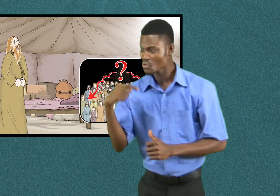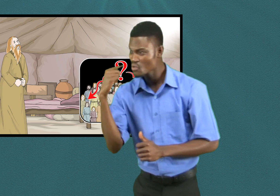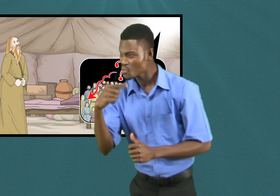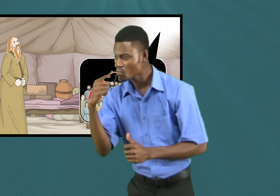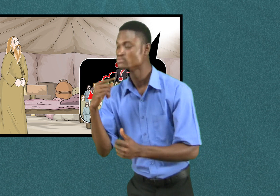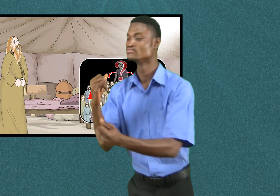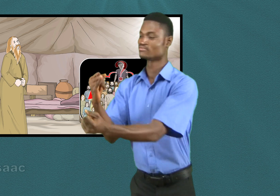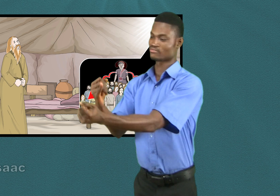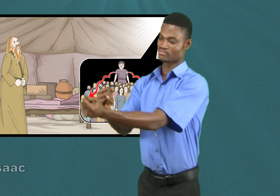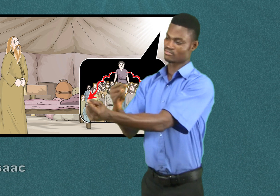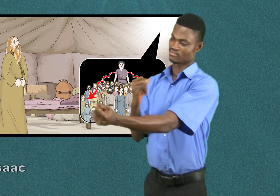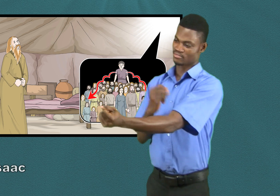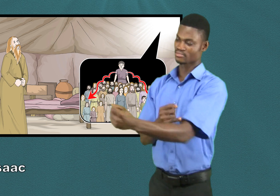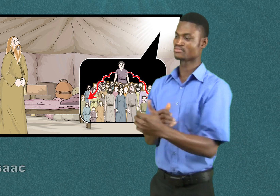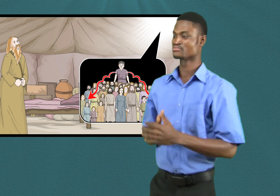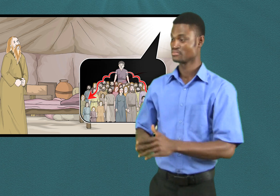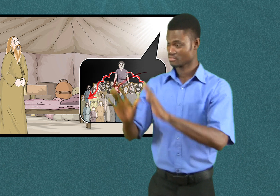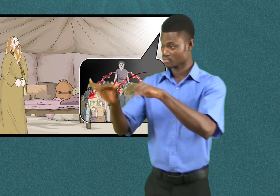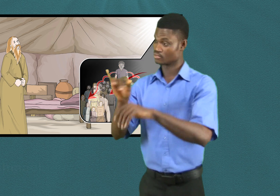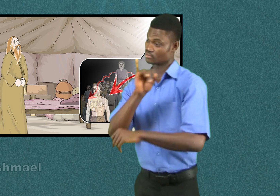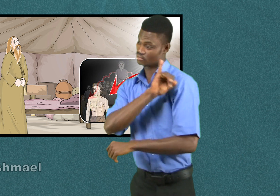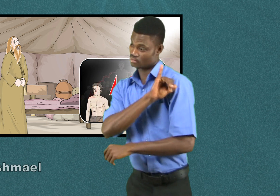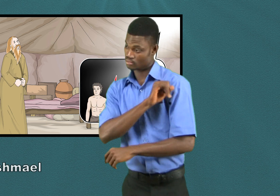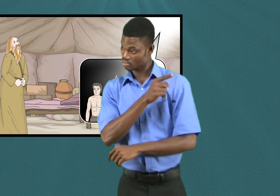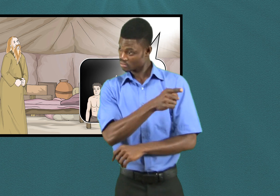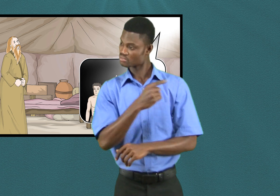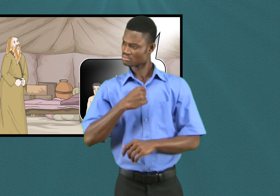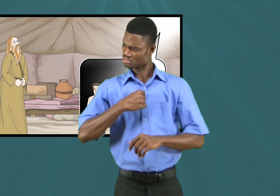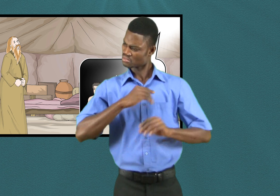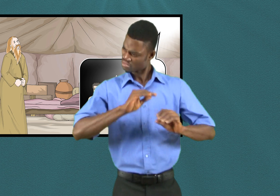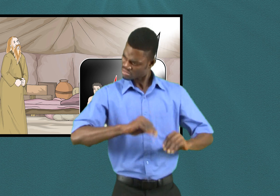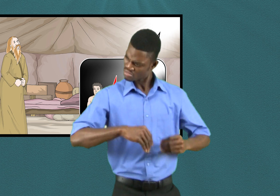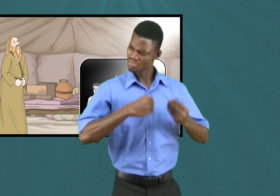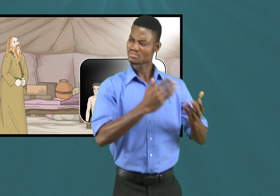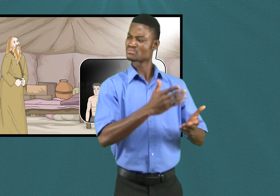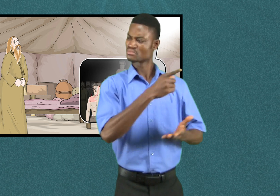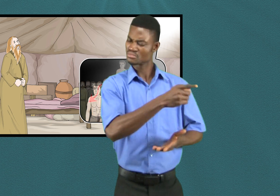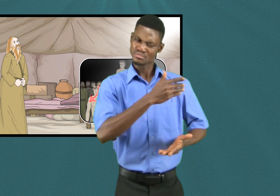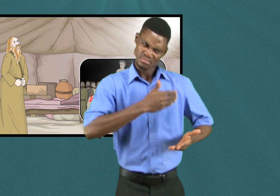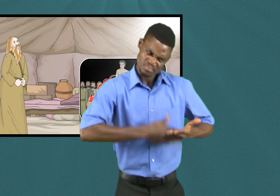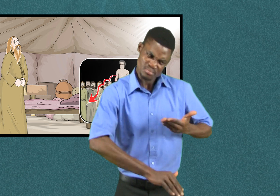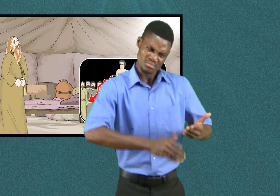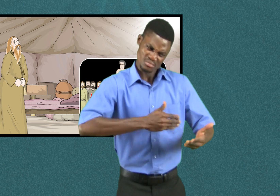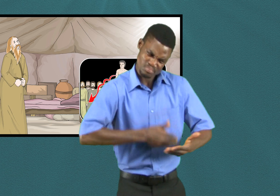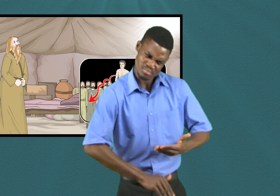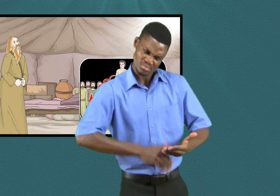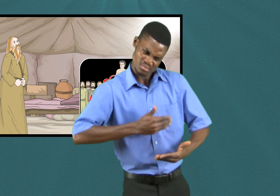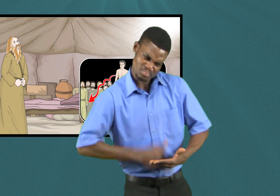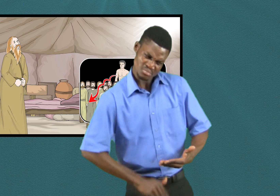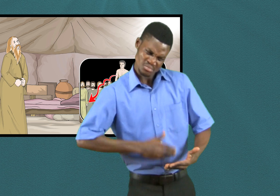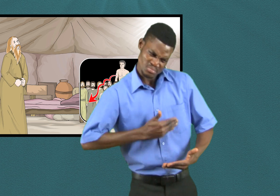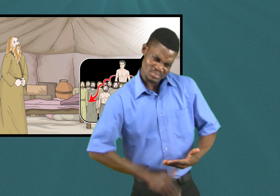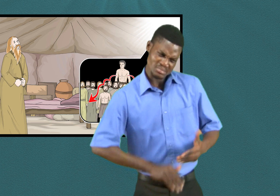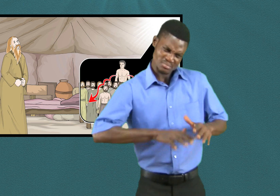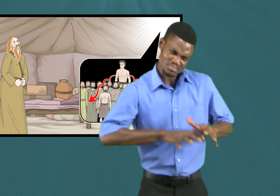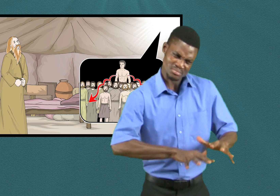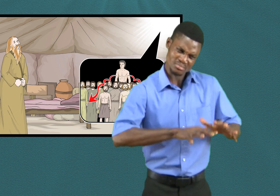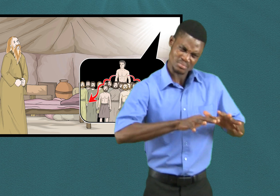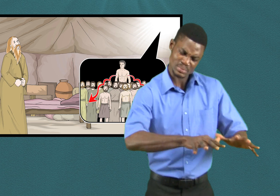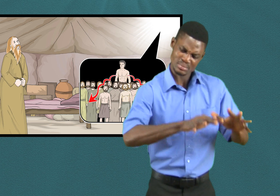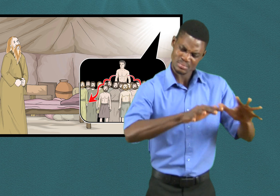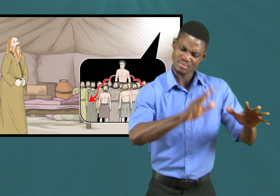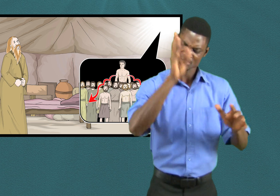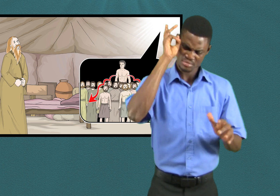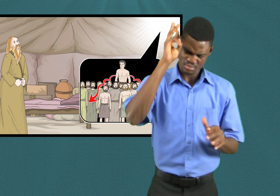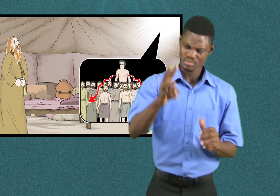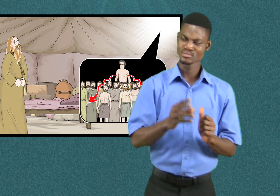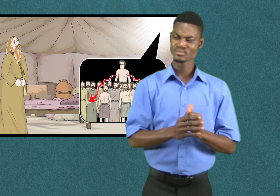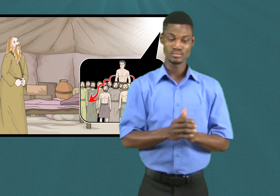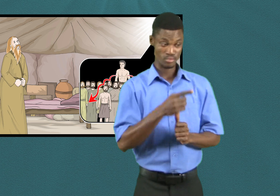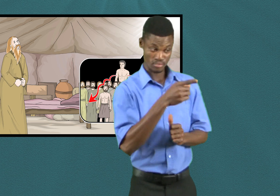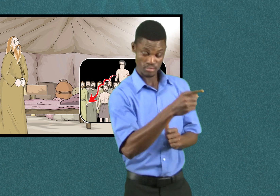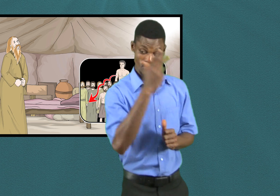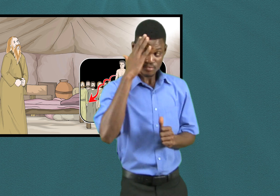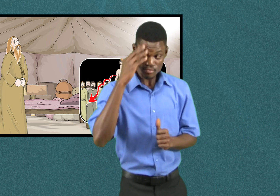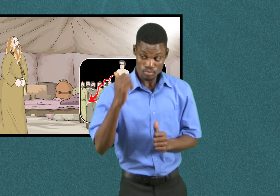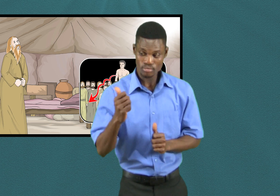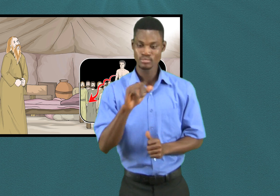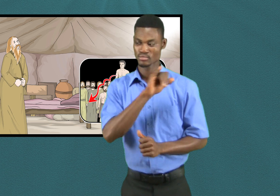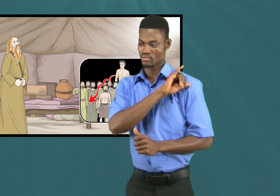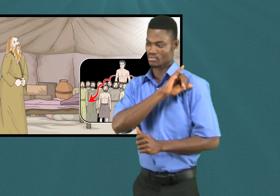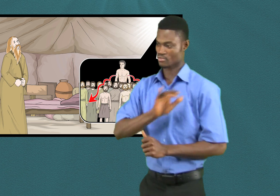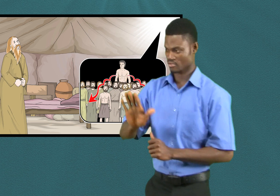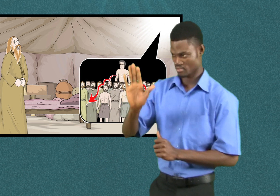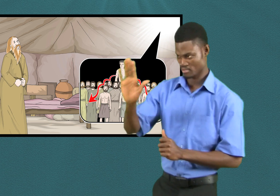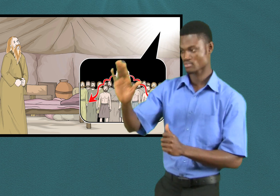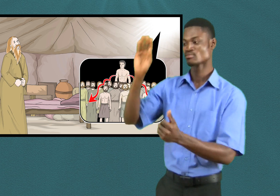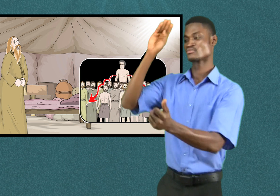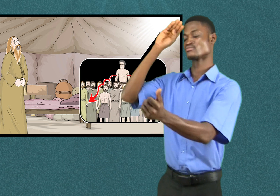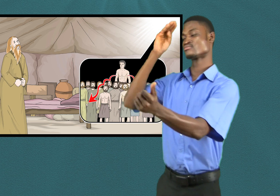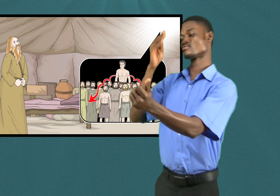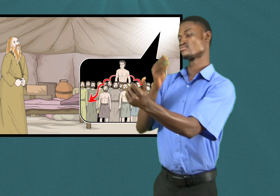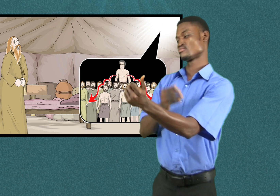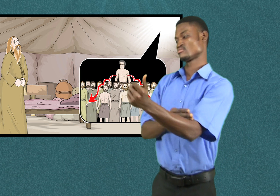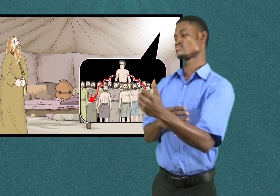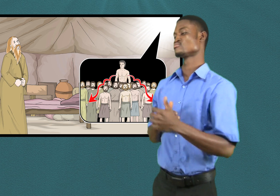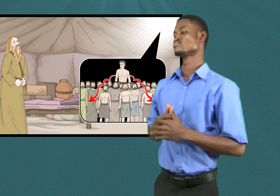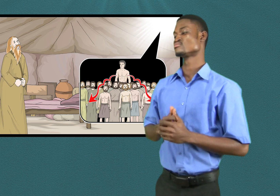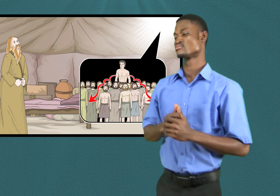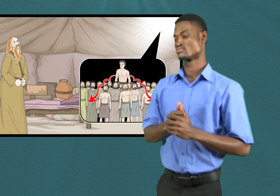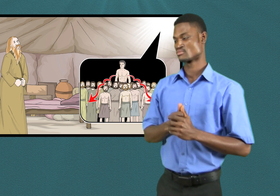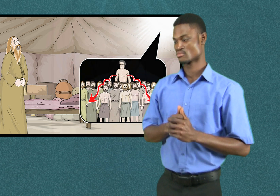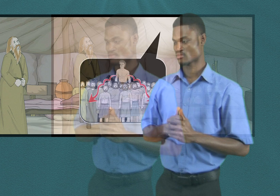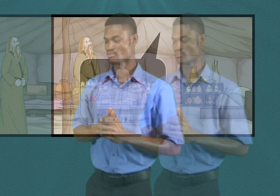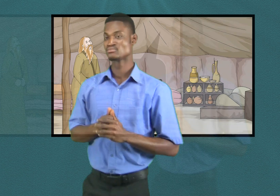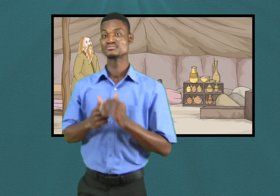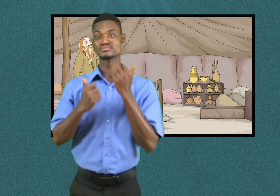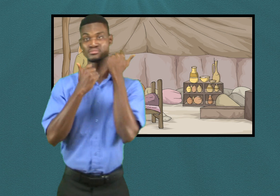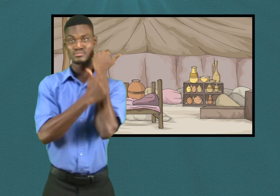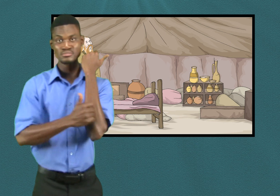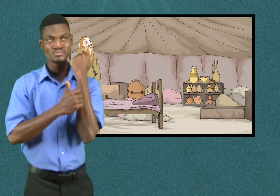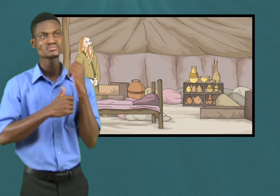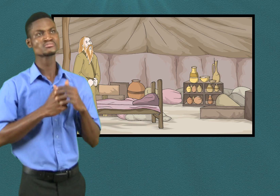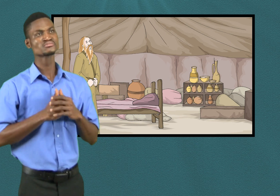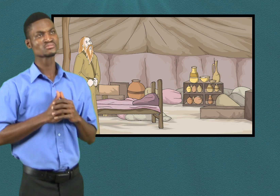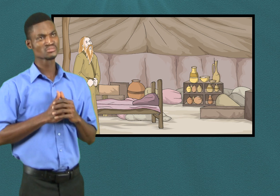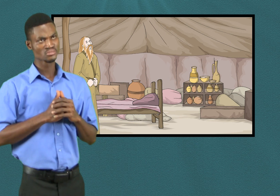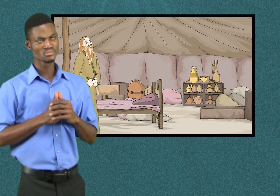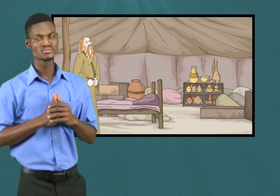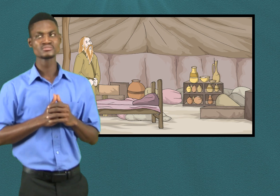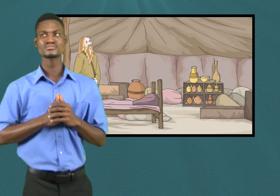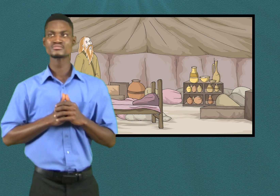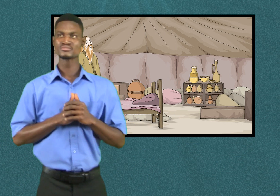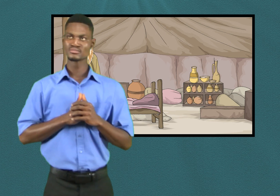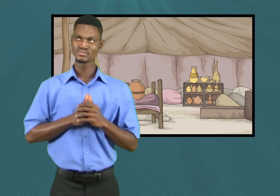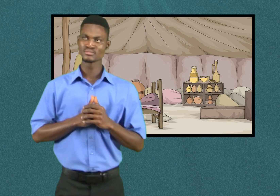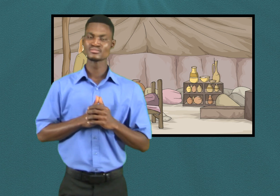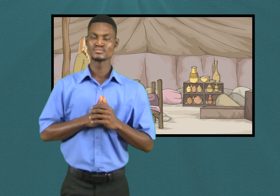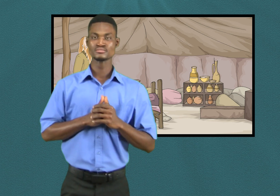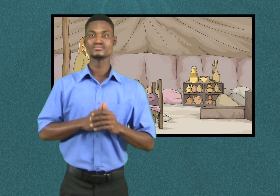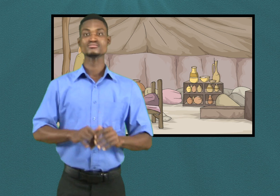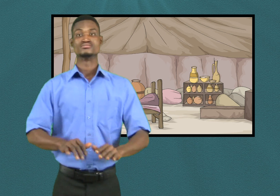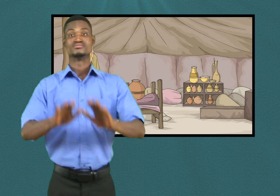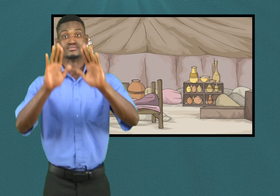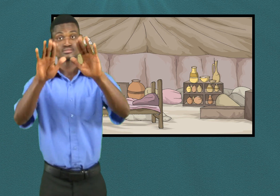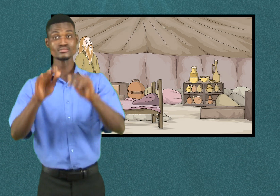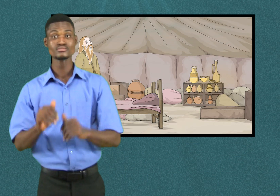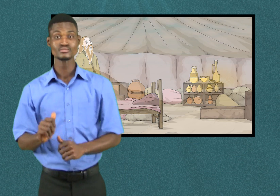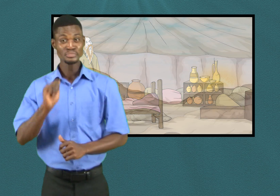But I will also make a nation of the slave woman’s son, because he is your offspring.”